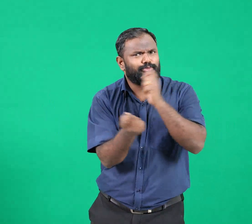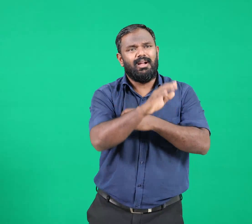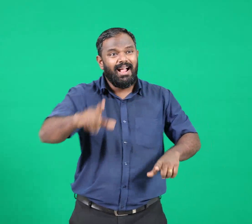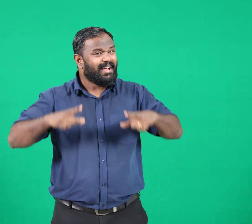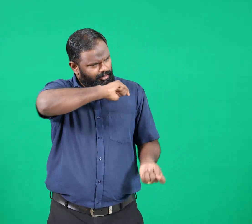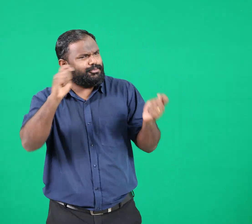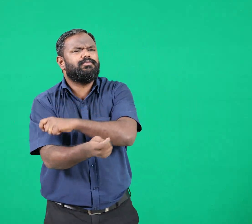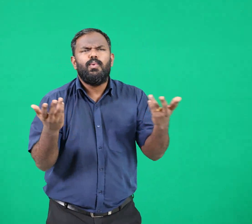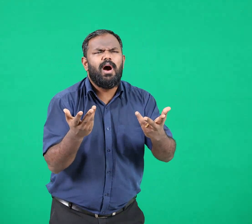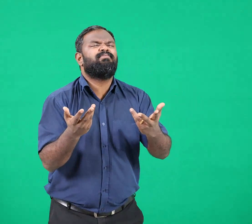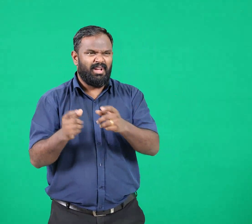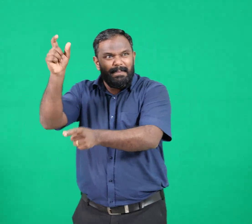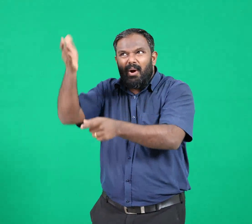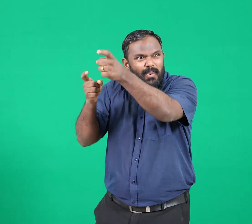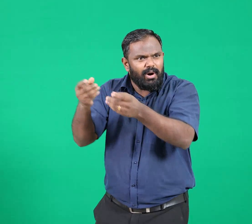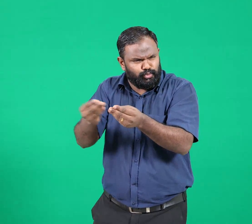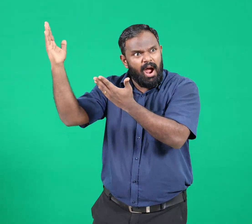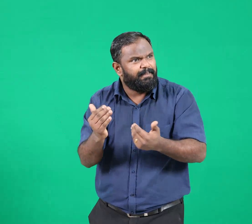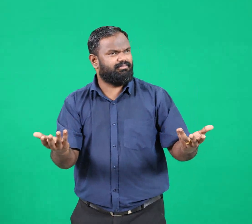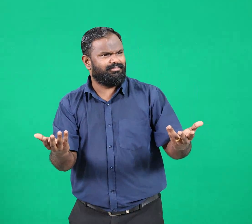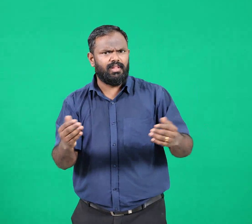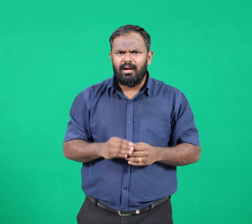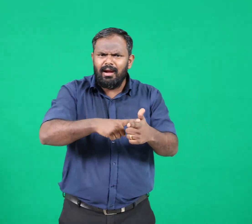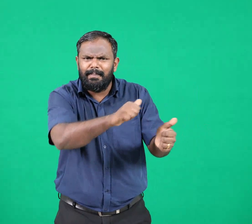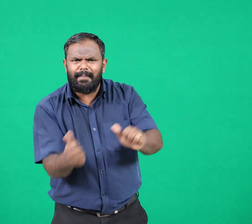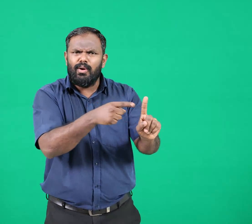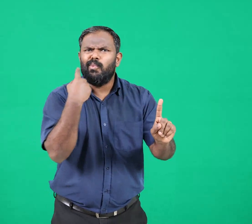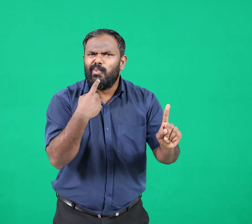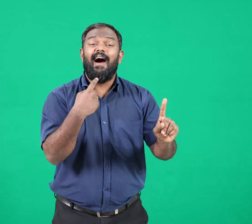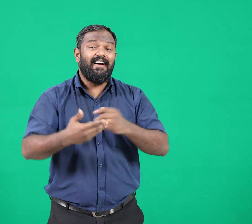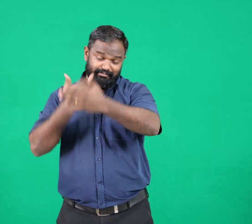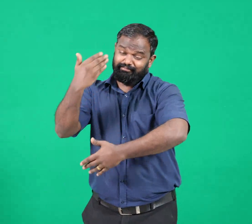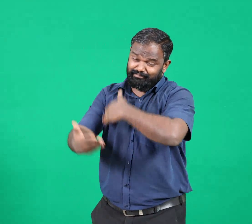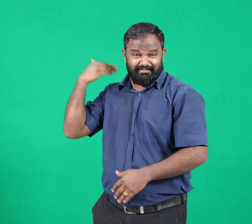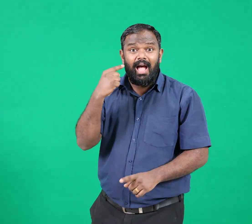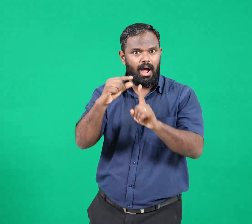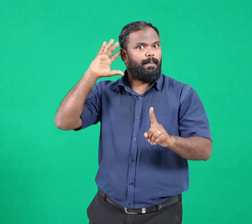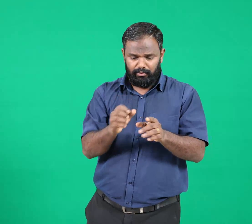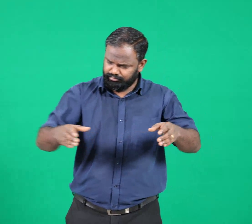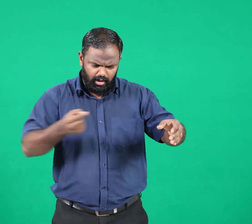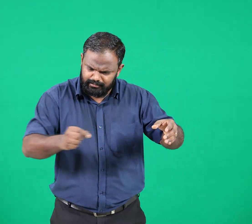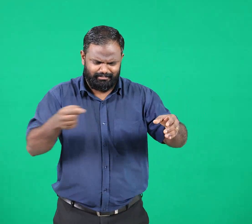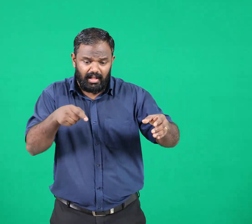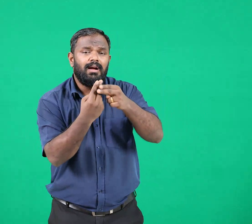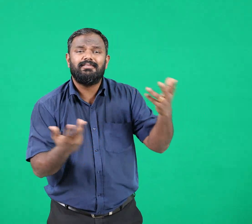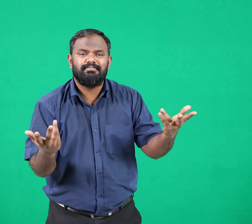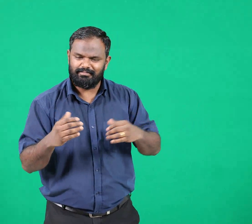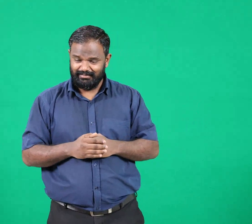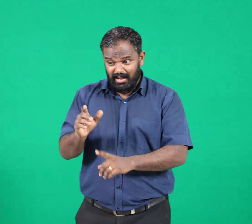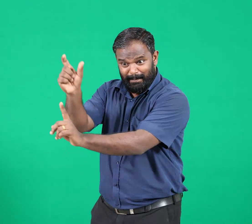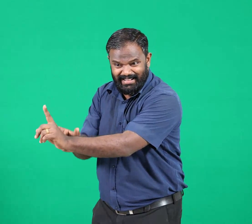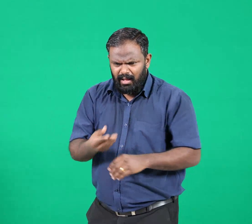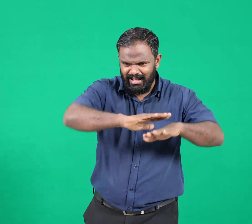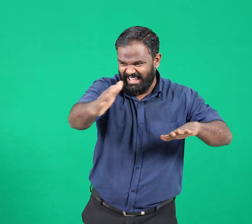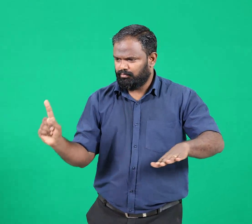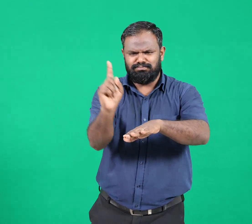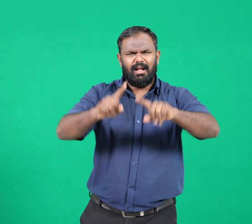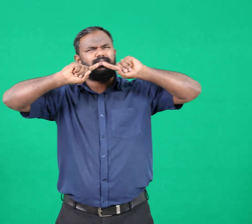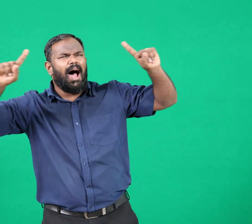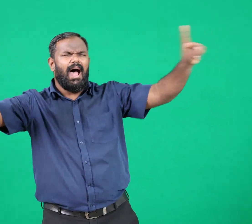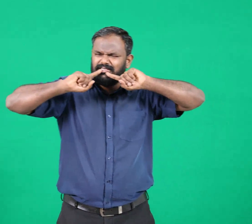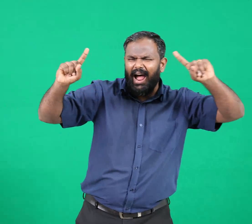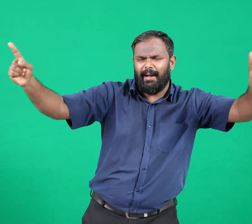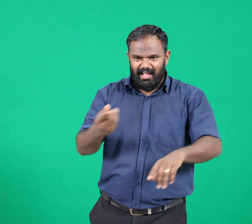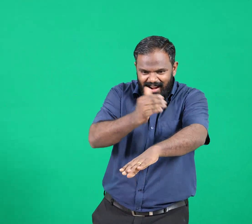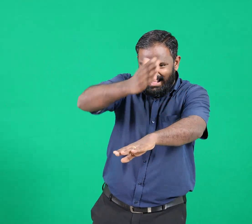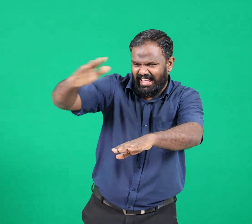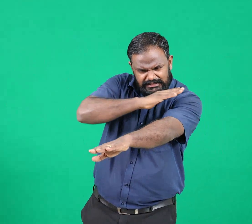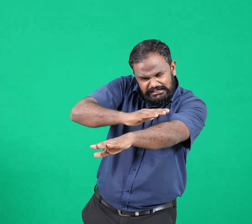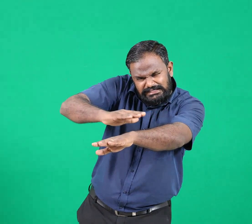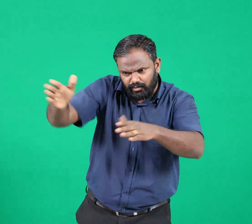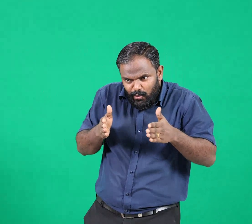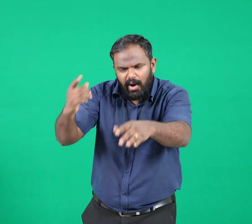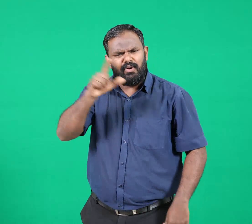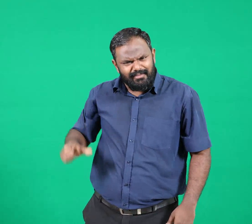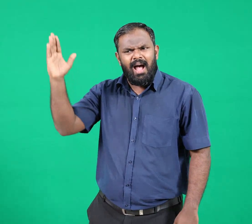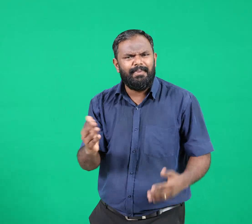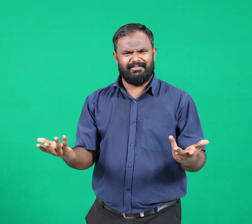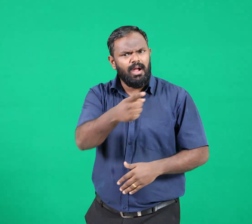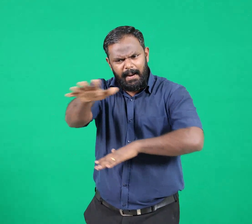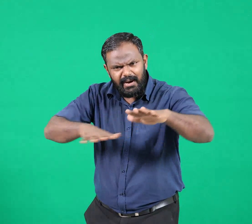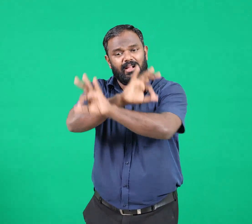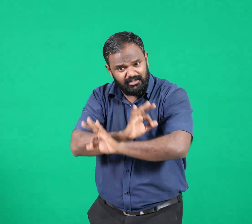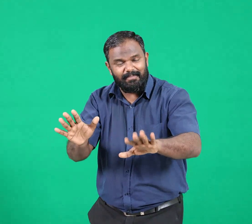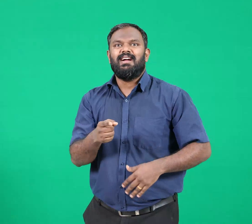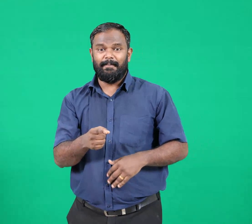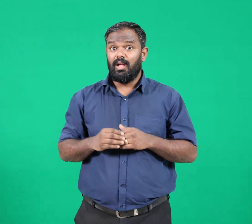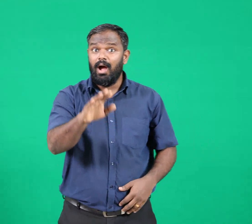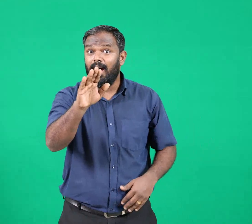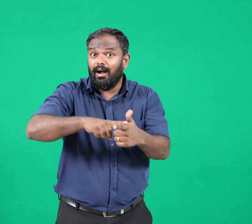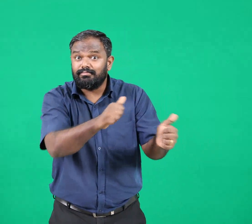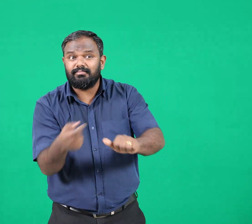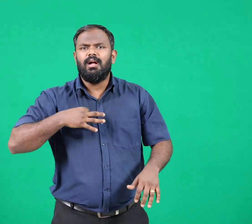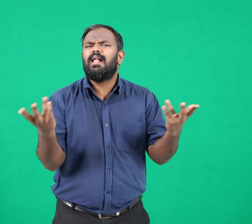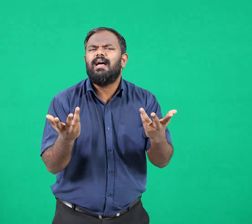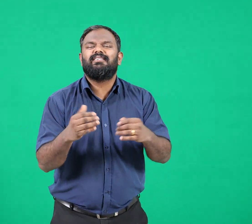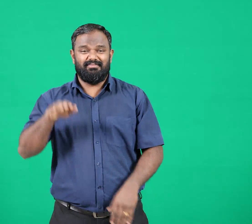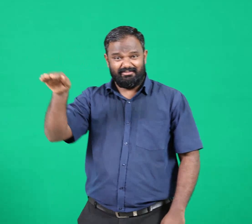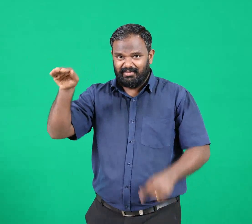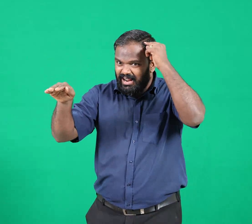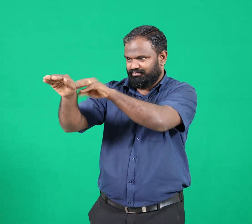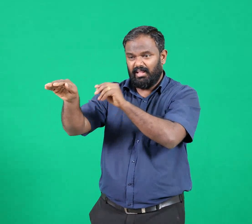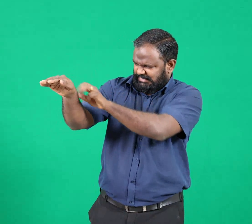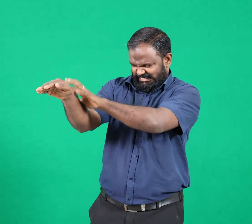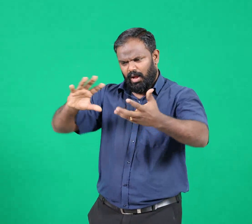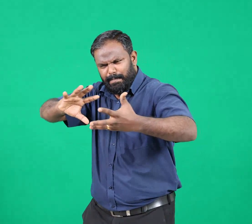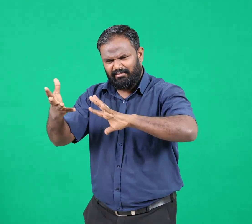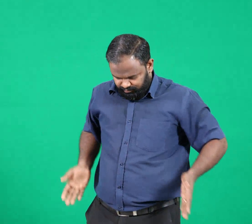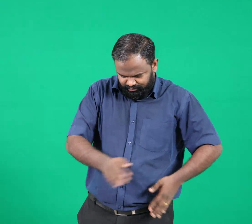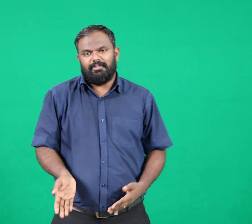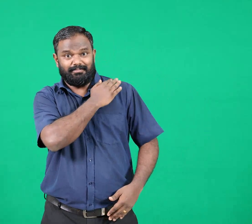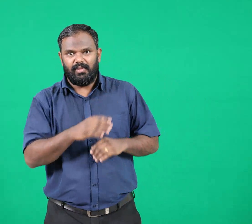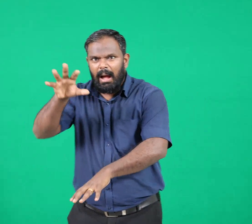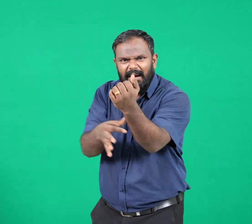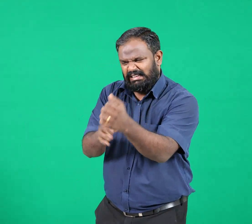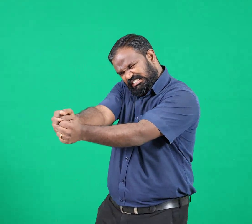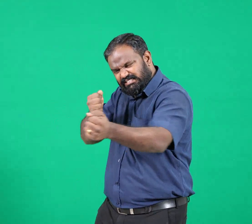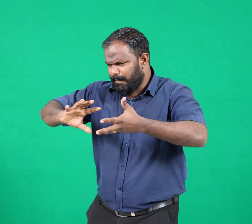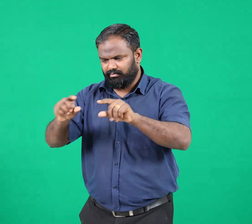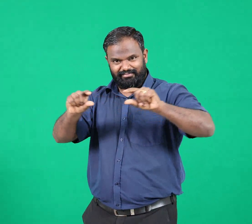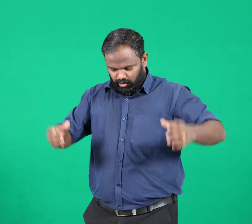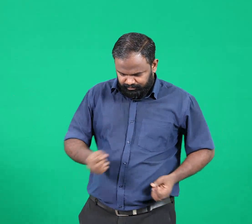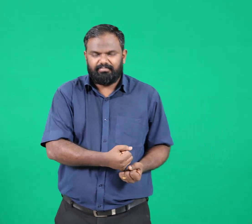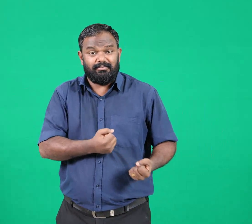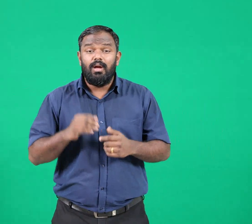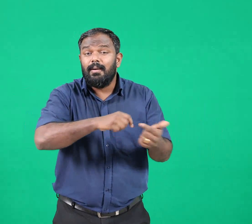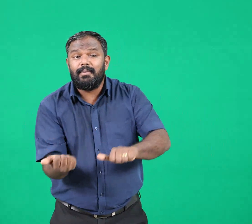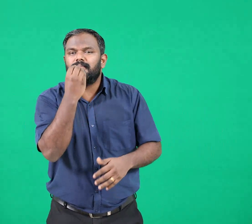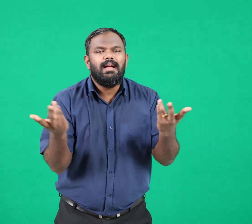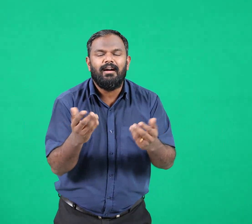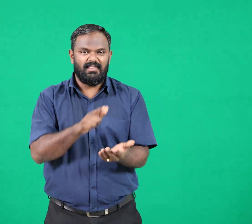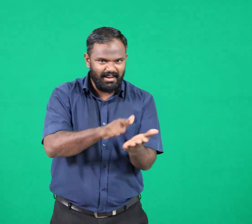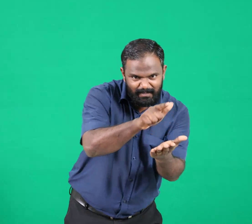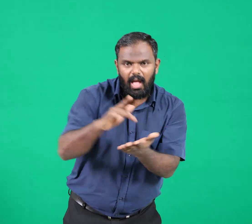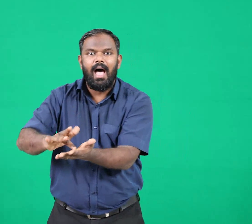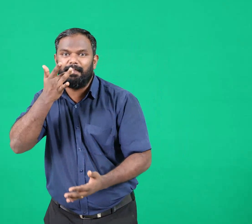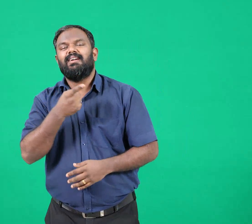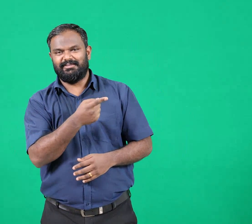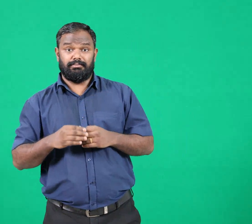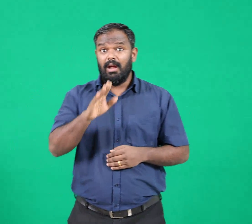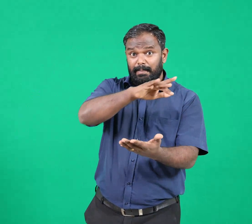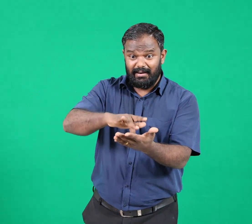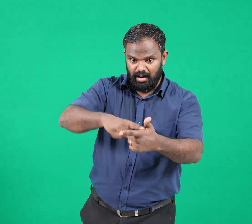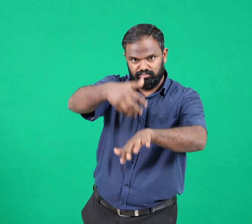This is he who was spoken of through the prophet Isaiah: "A voice of one calling in the wilderness, ' Prepare the way for the Lord, make straight paths for Him.'" John wore a garment of camel ' s hair, with a leather belt around his waist.